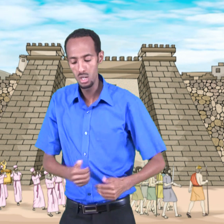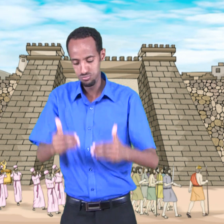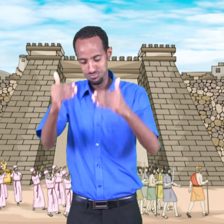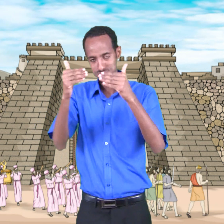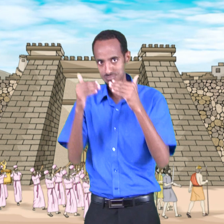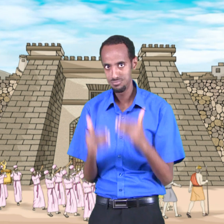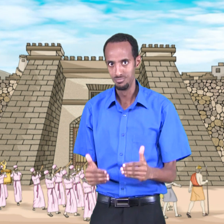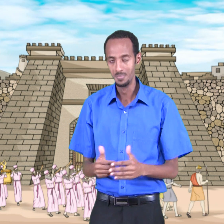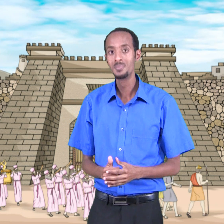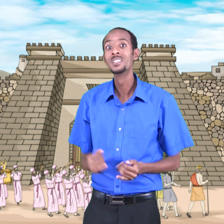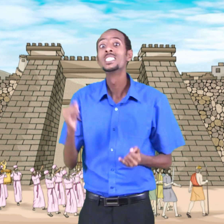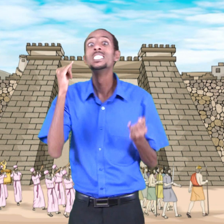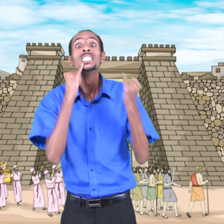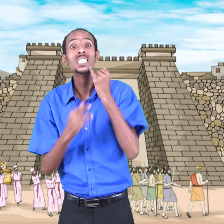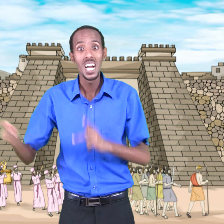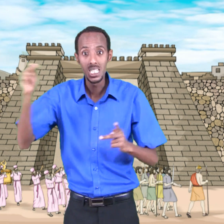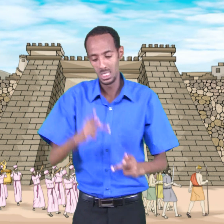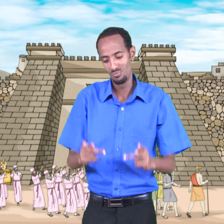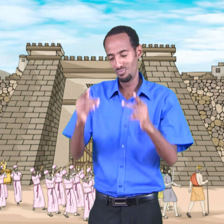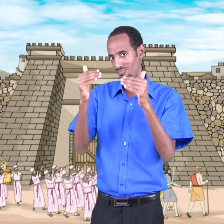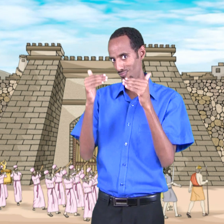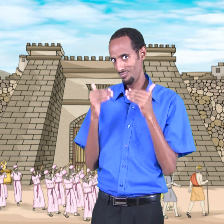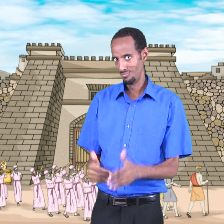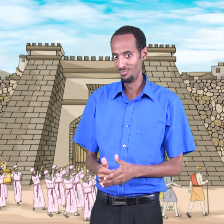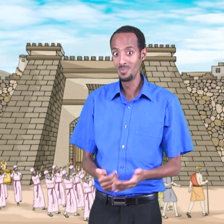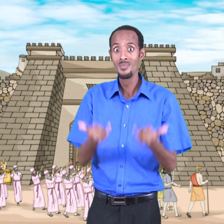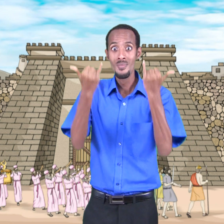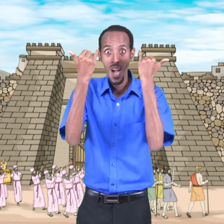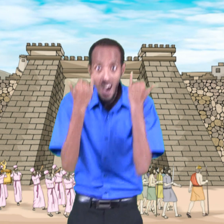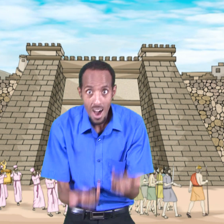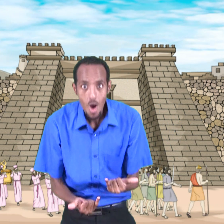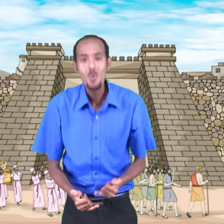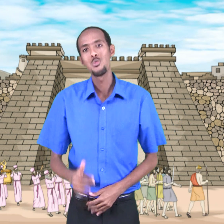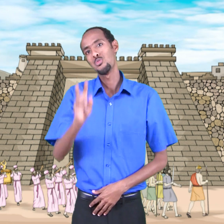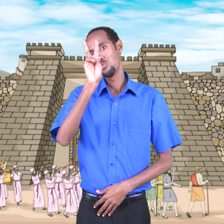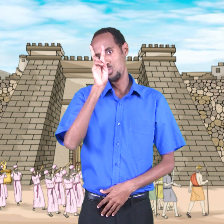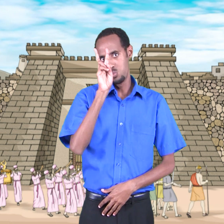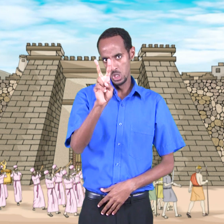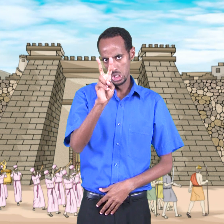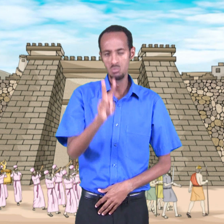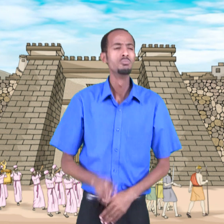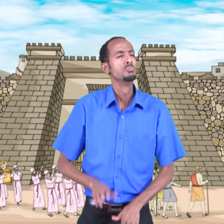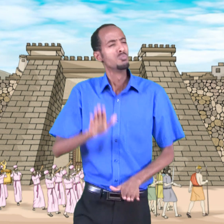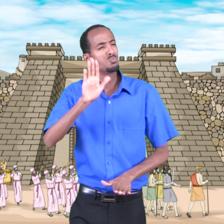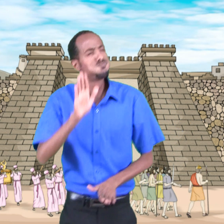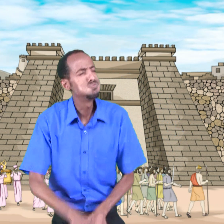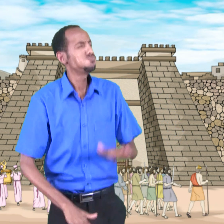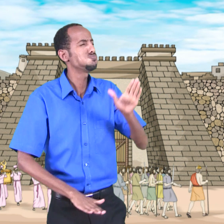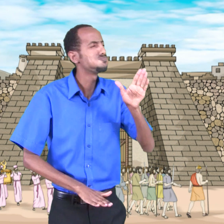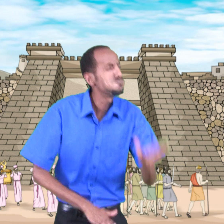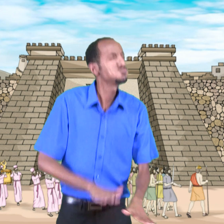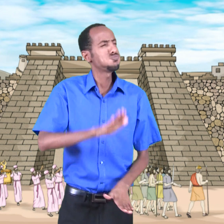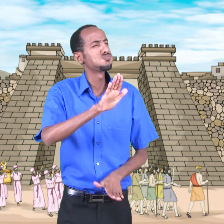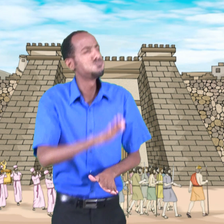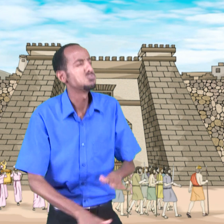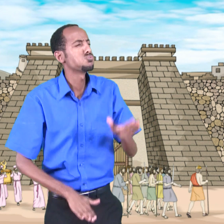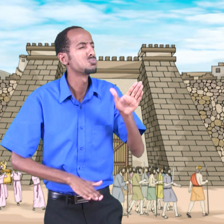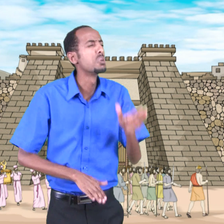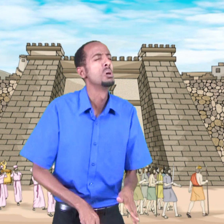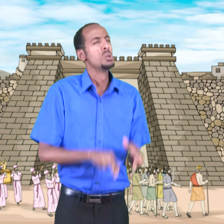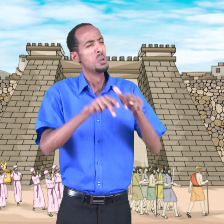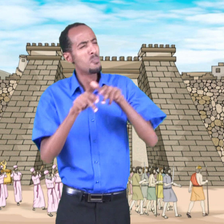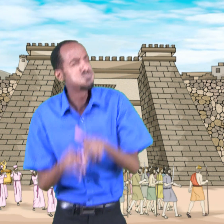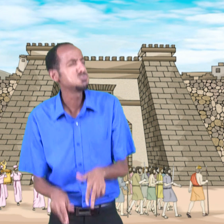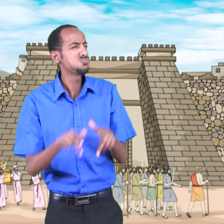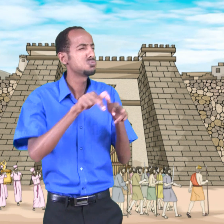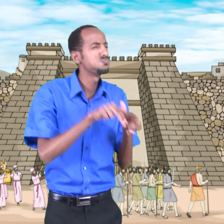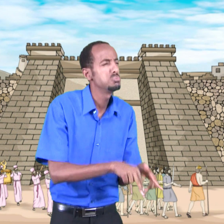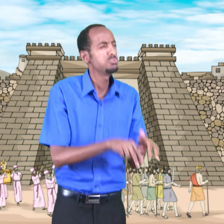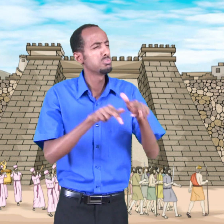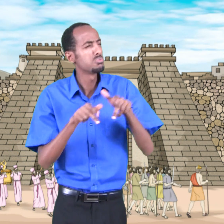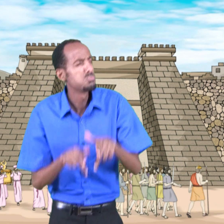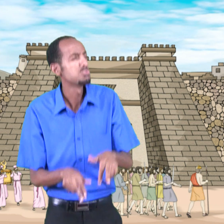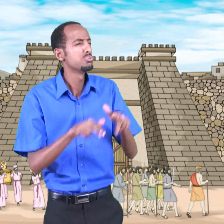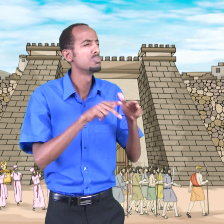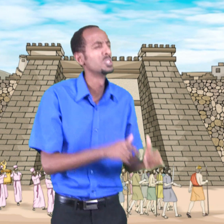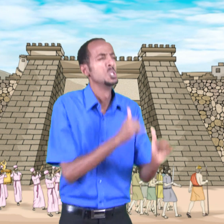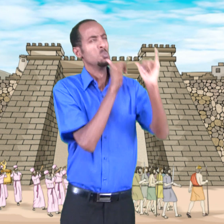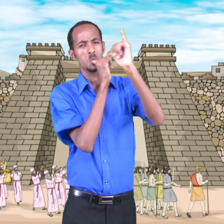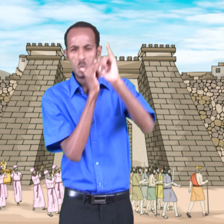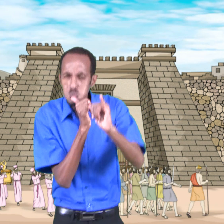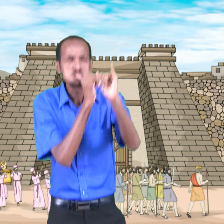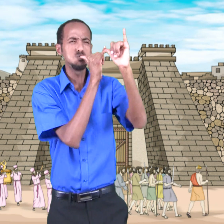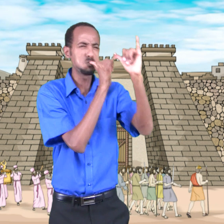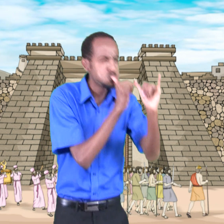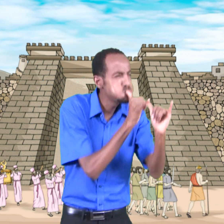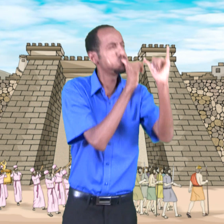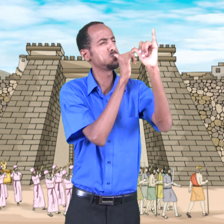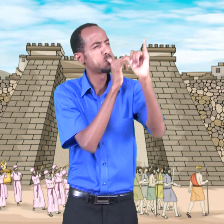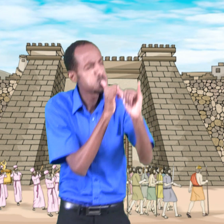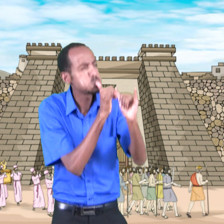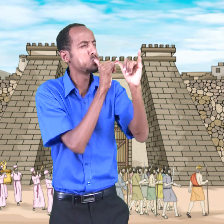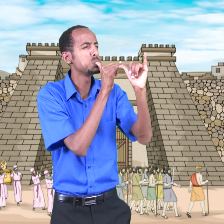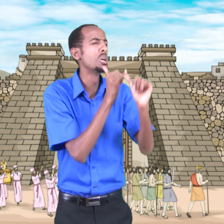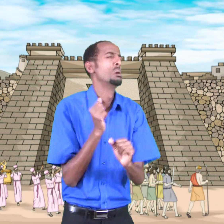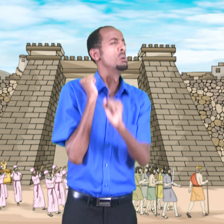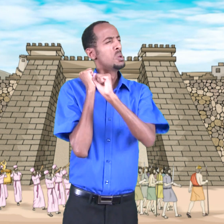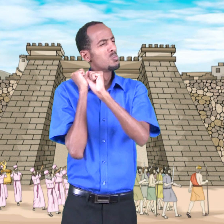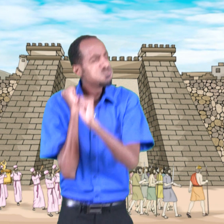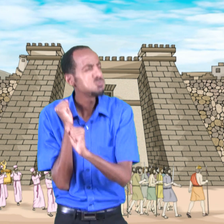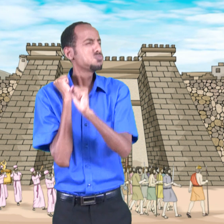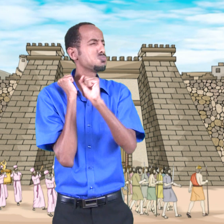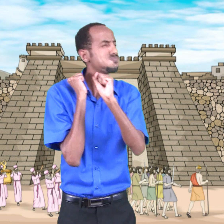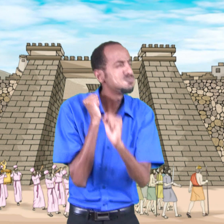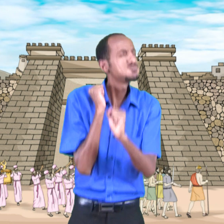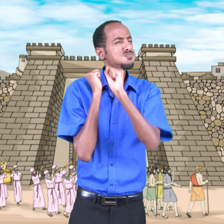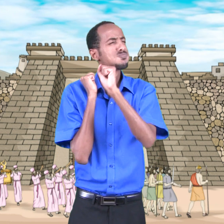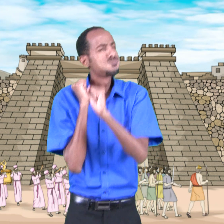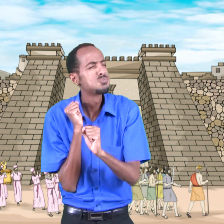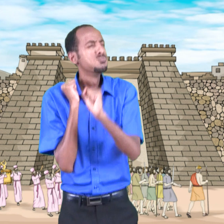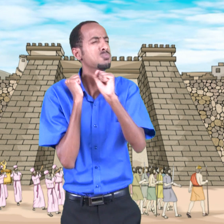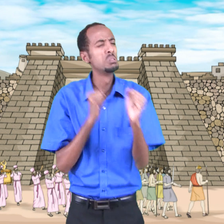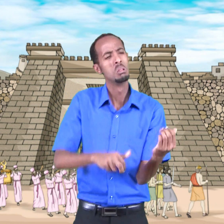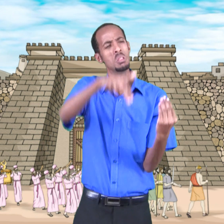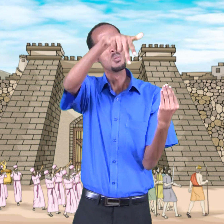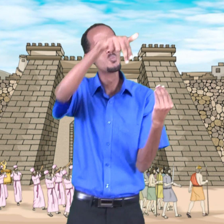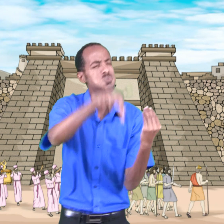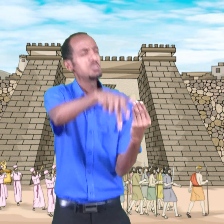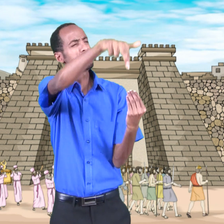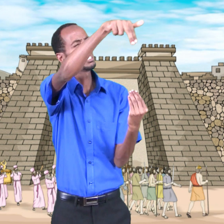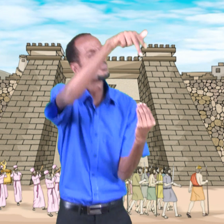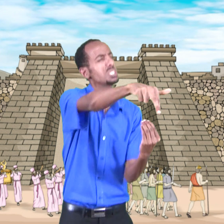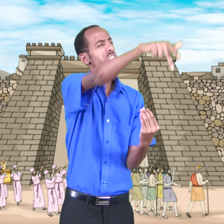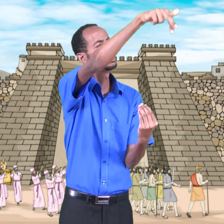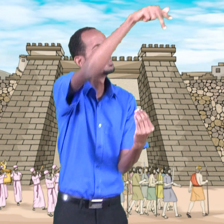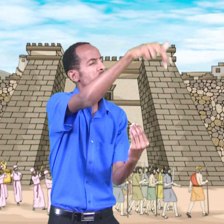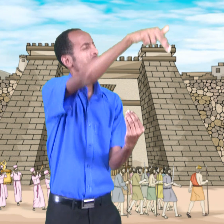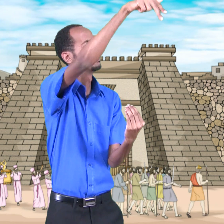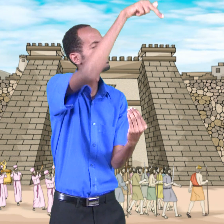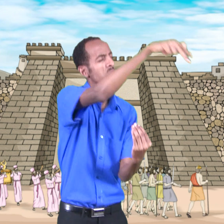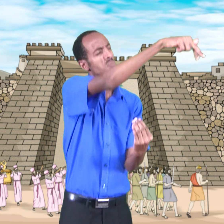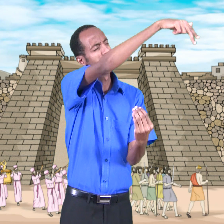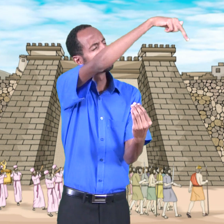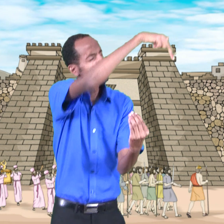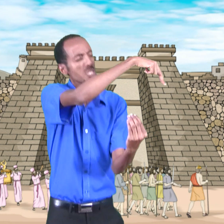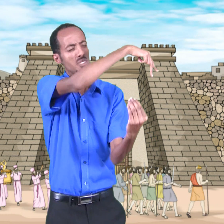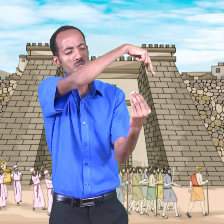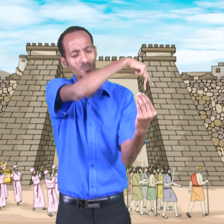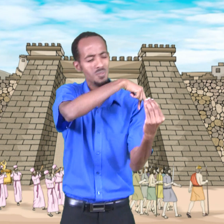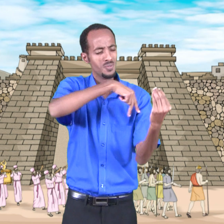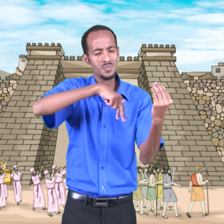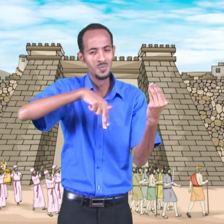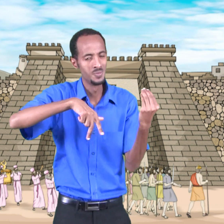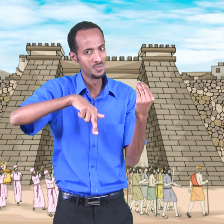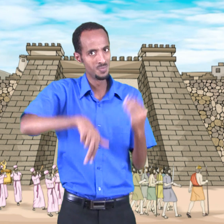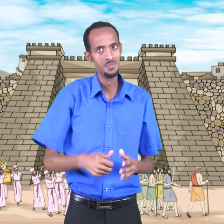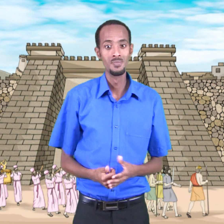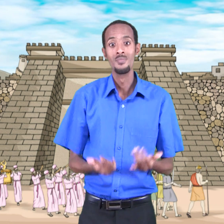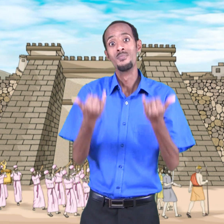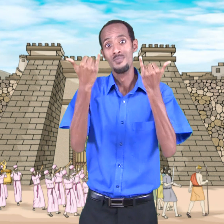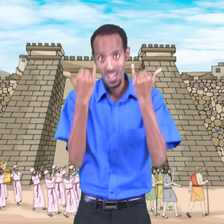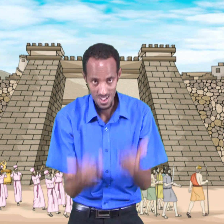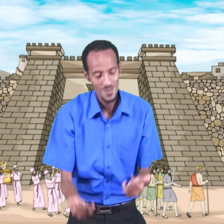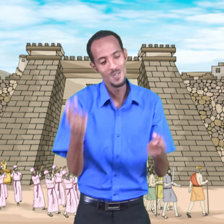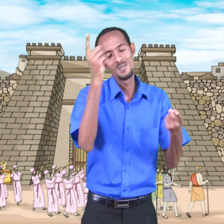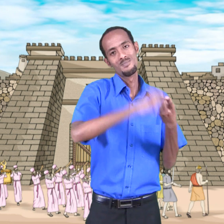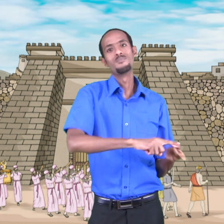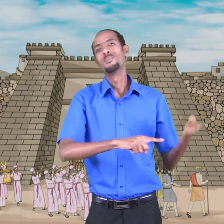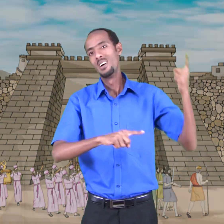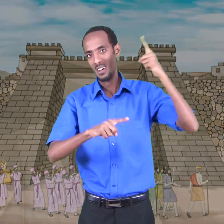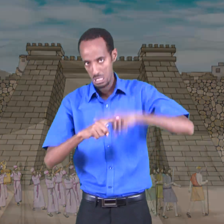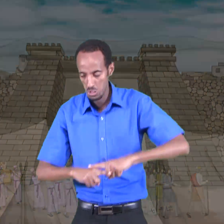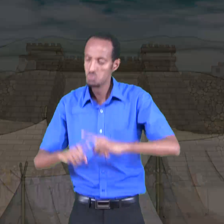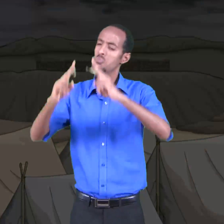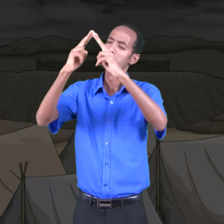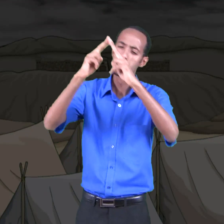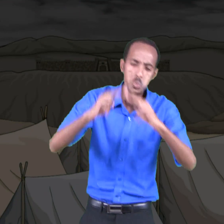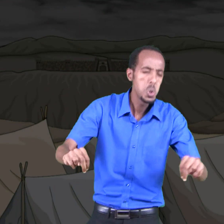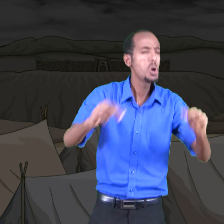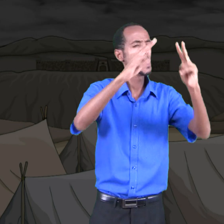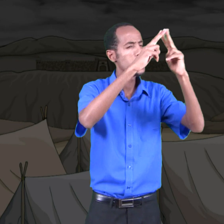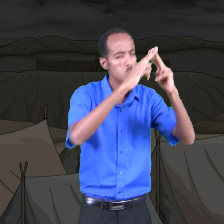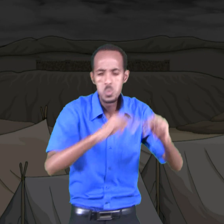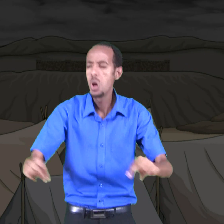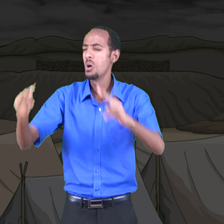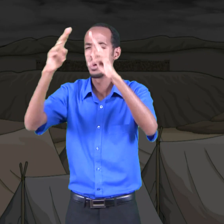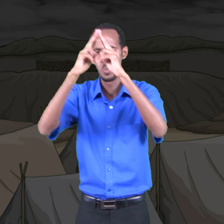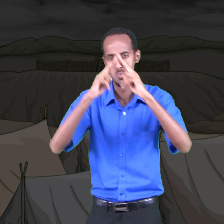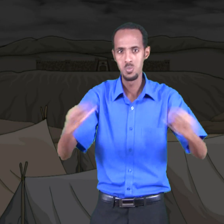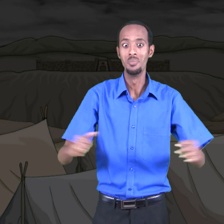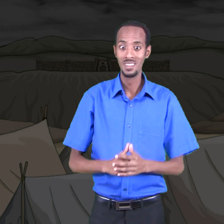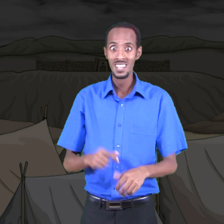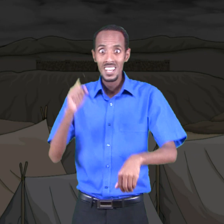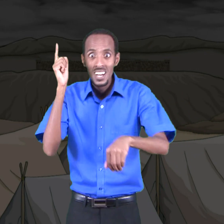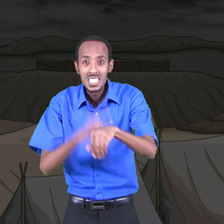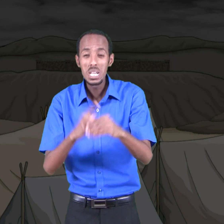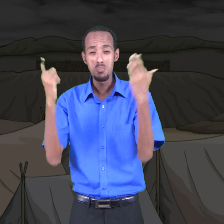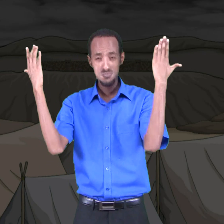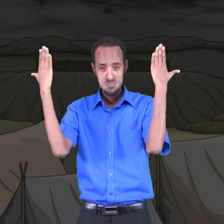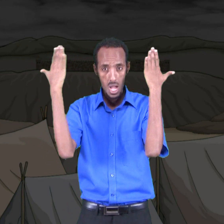The armed troops went in front of them and the rear guard followed the ark of the LORD, while the horns kept sounding.